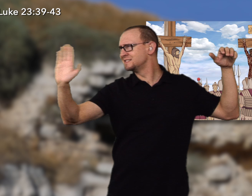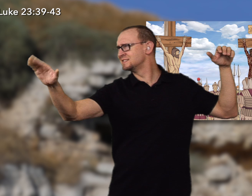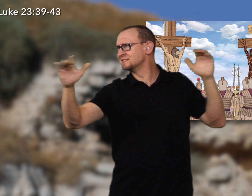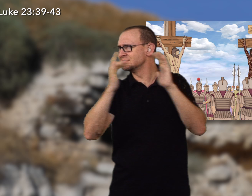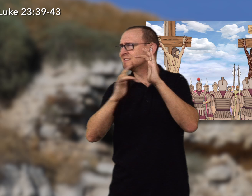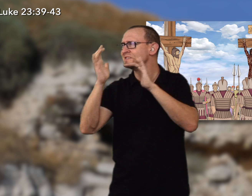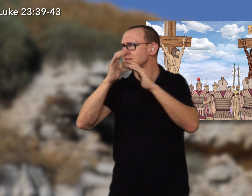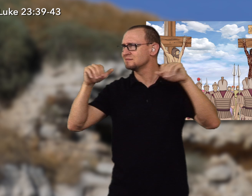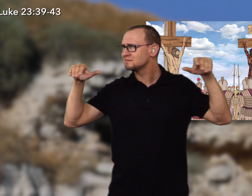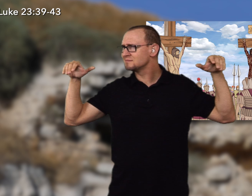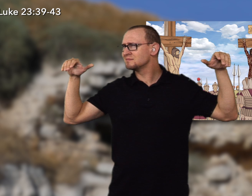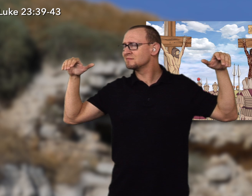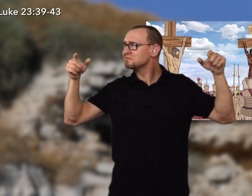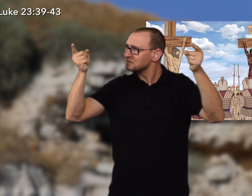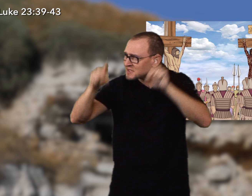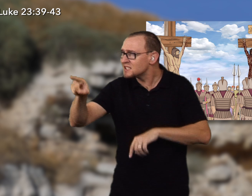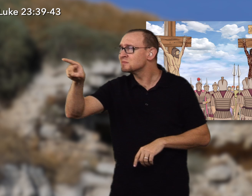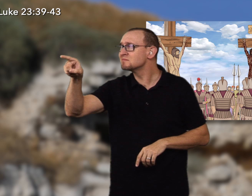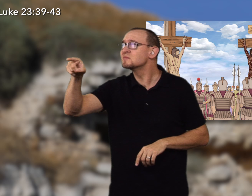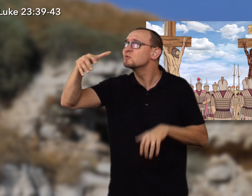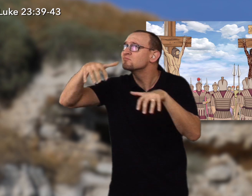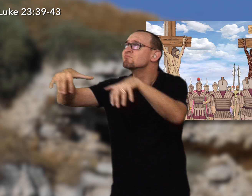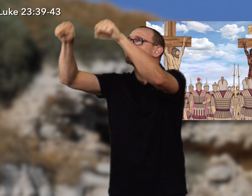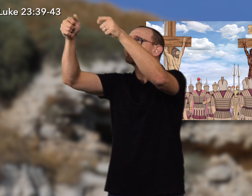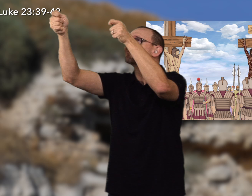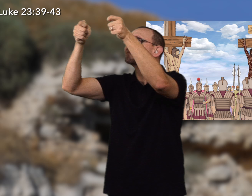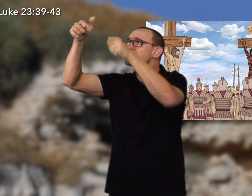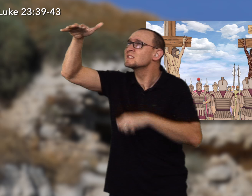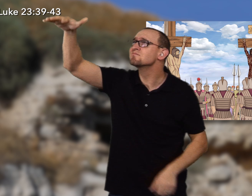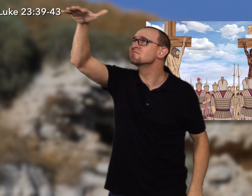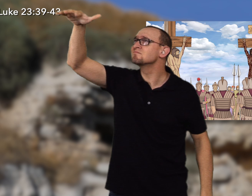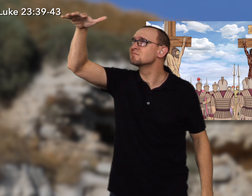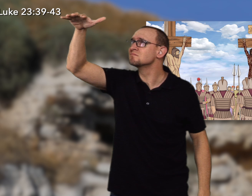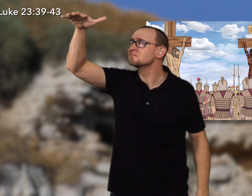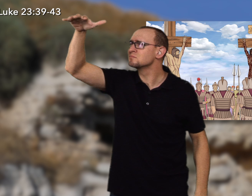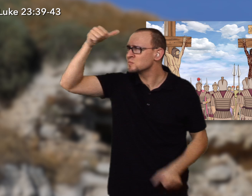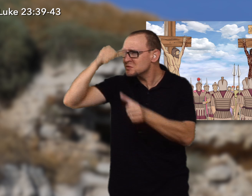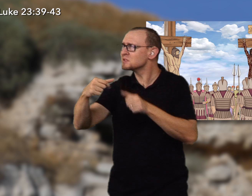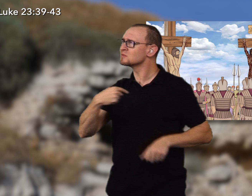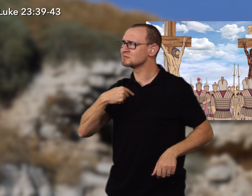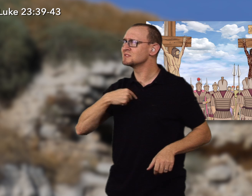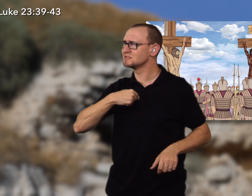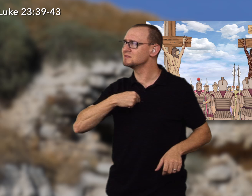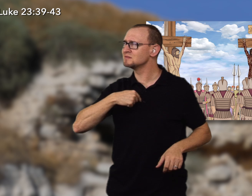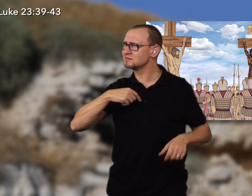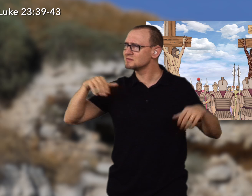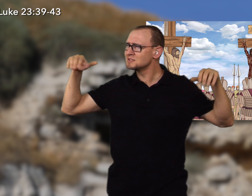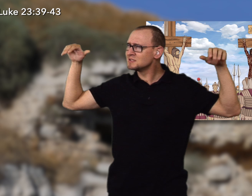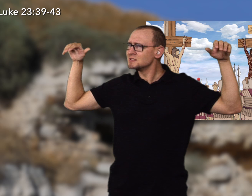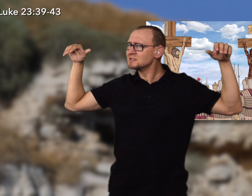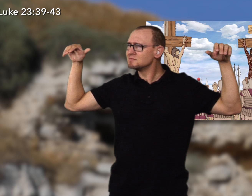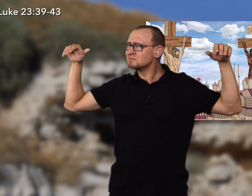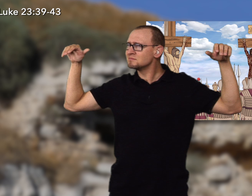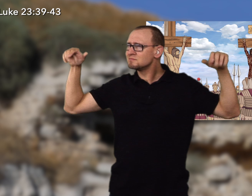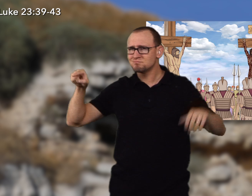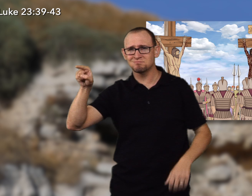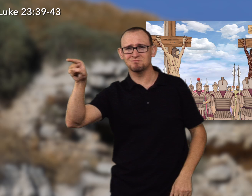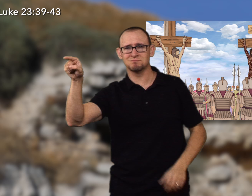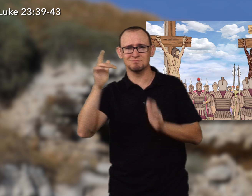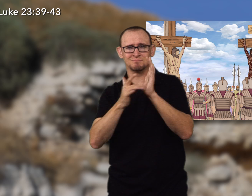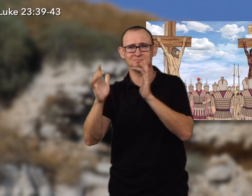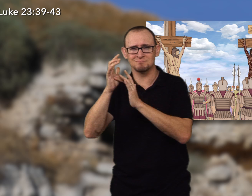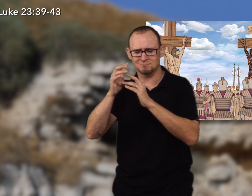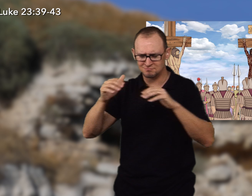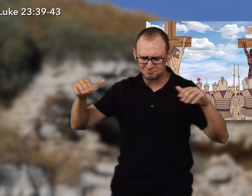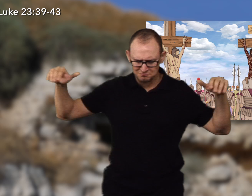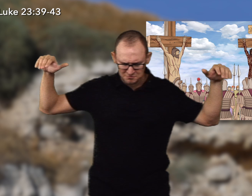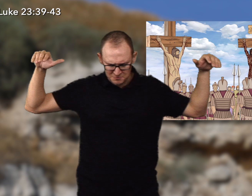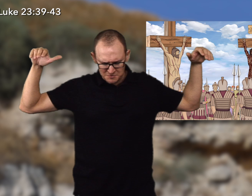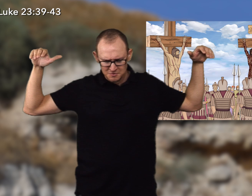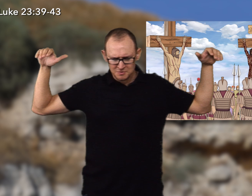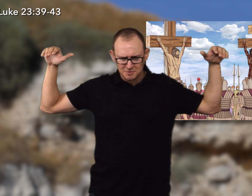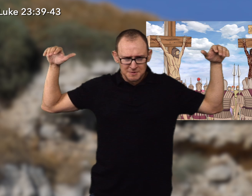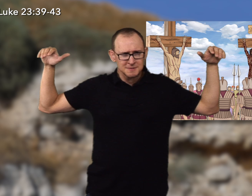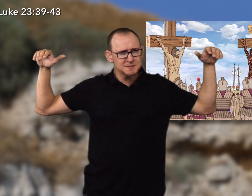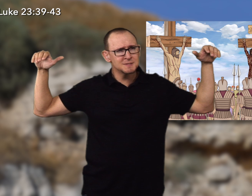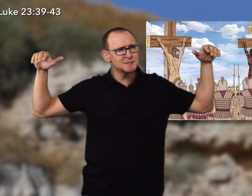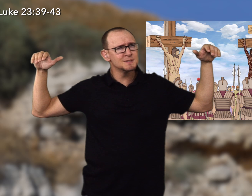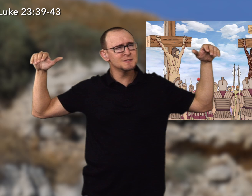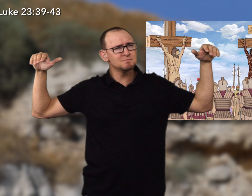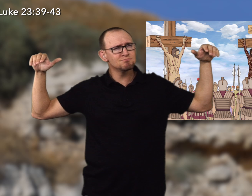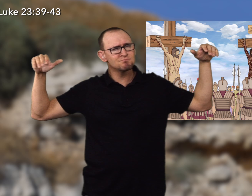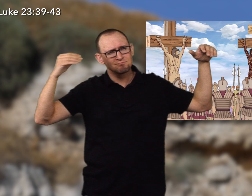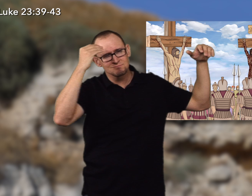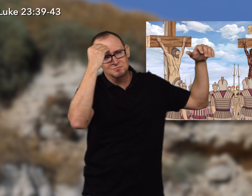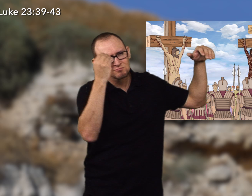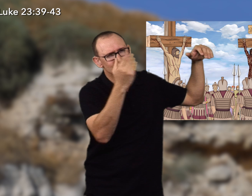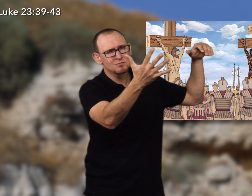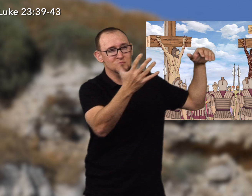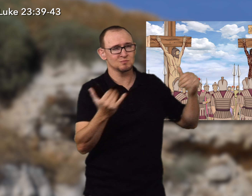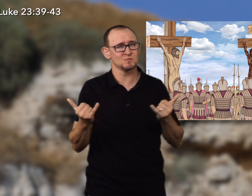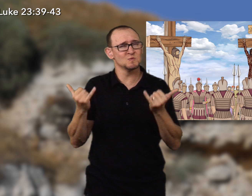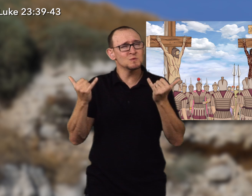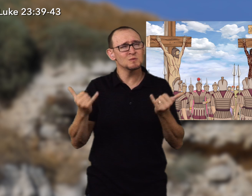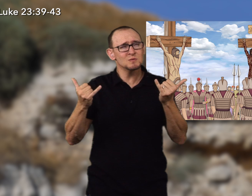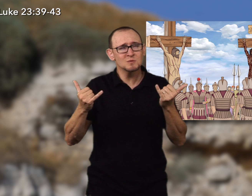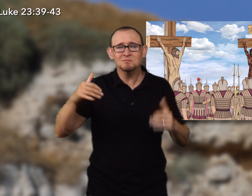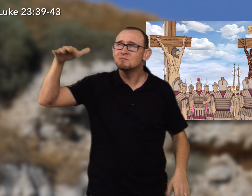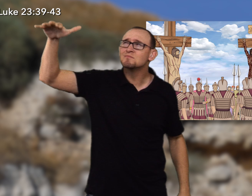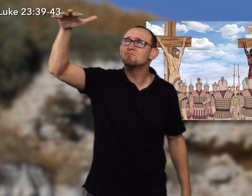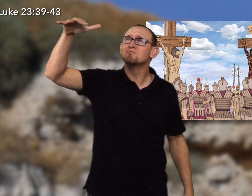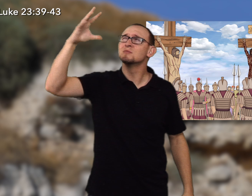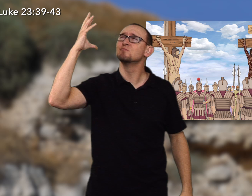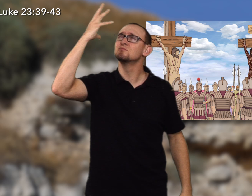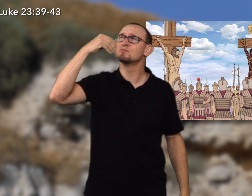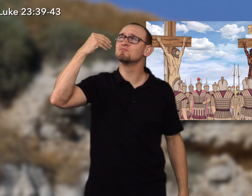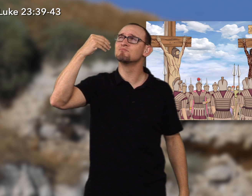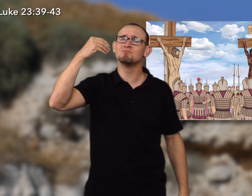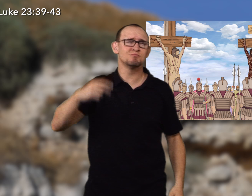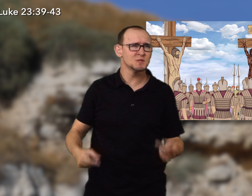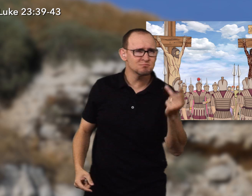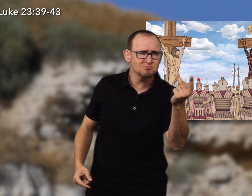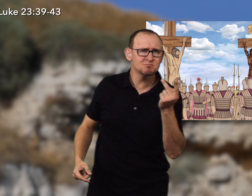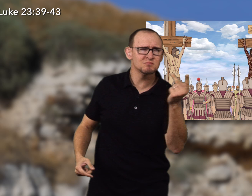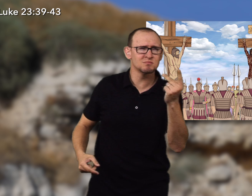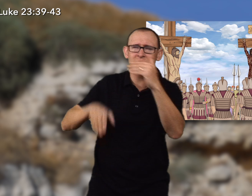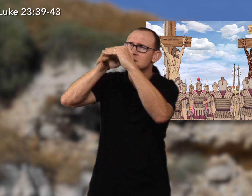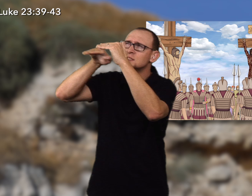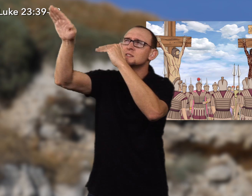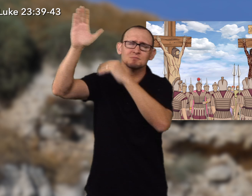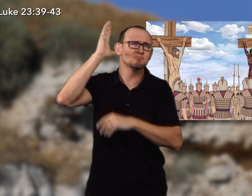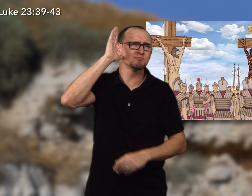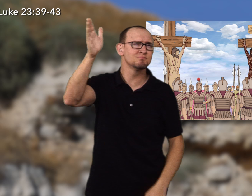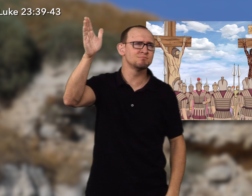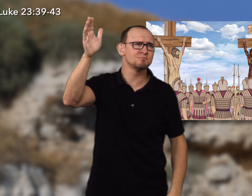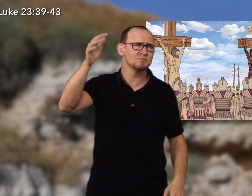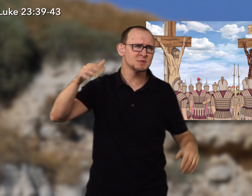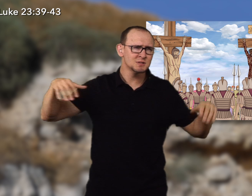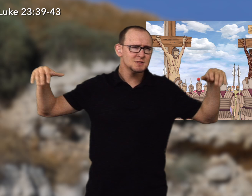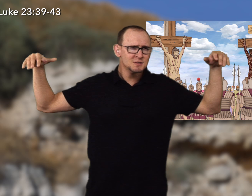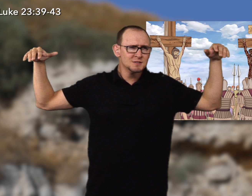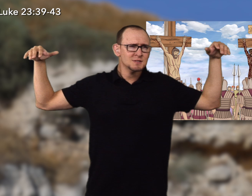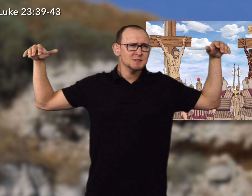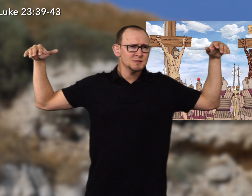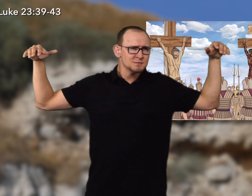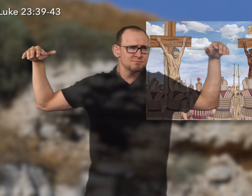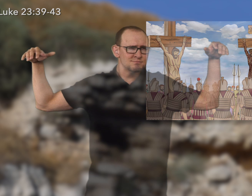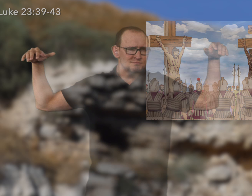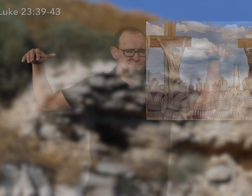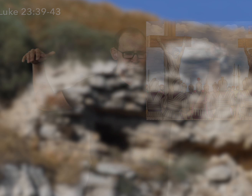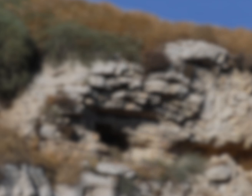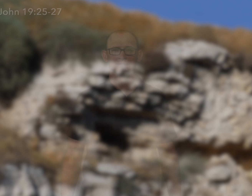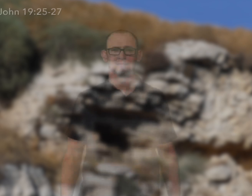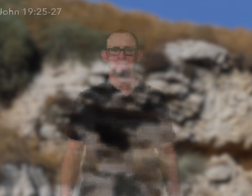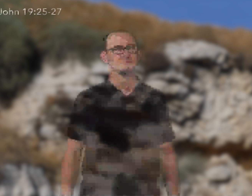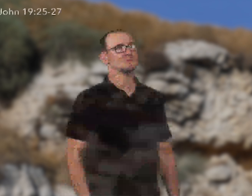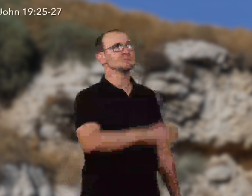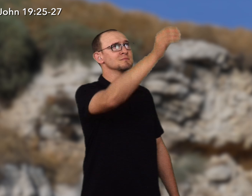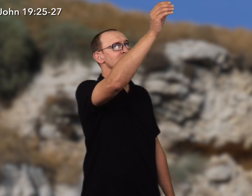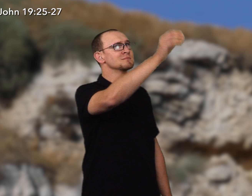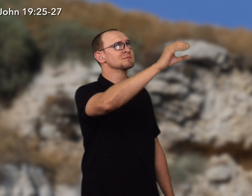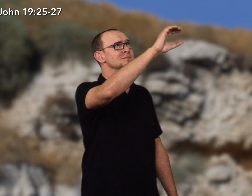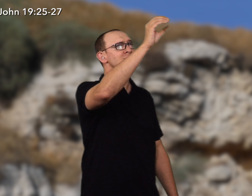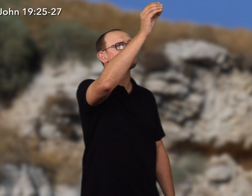Then he said, “Jesus, remember me when You come into Your kingdom!” And Jesus said to him, “Truly I tell you, today you will be with Me in Paradise.”